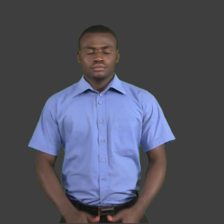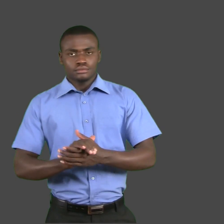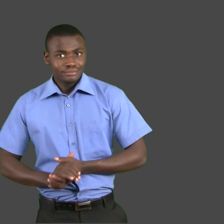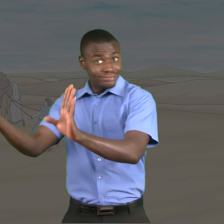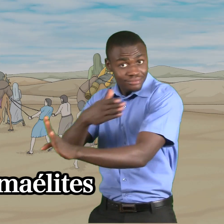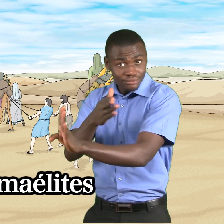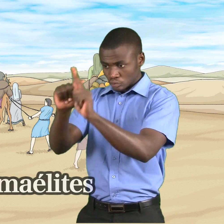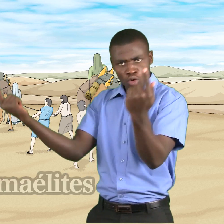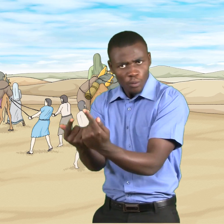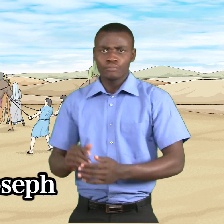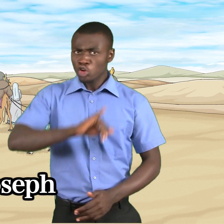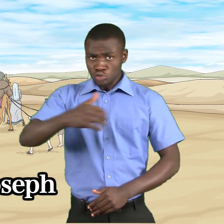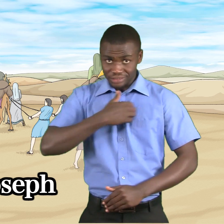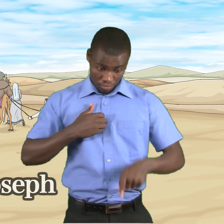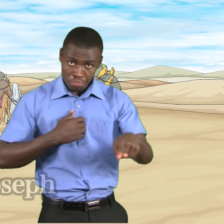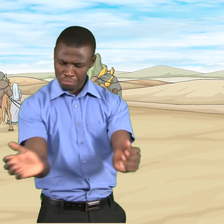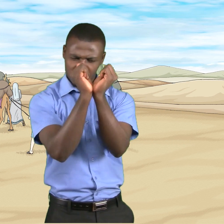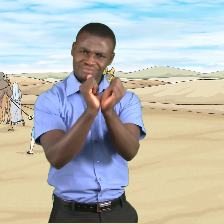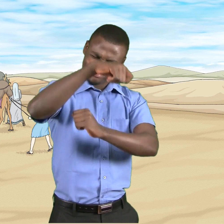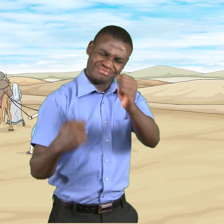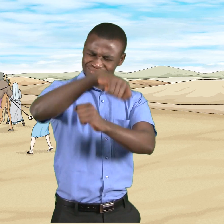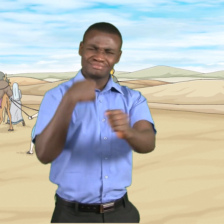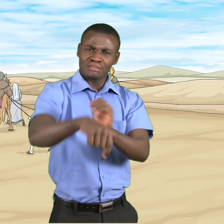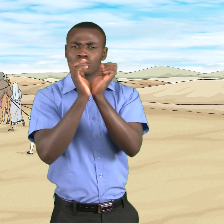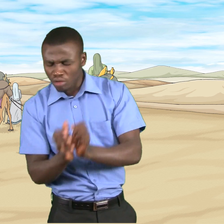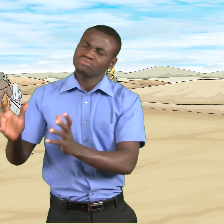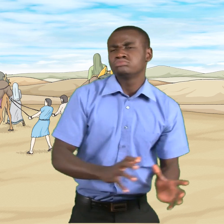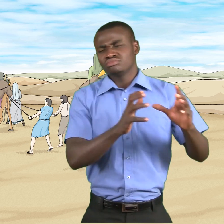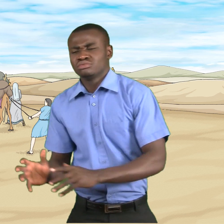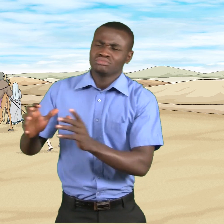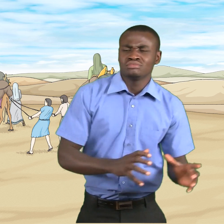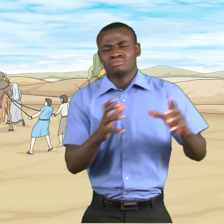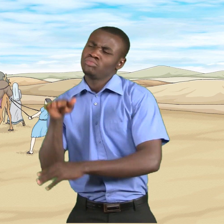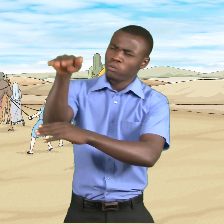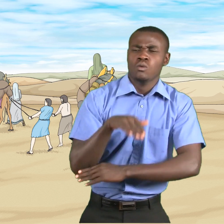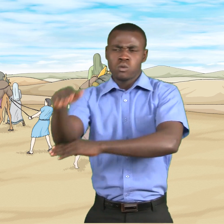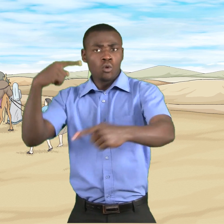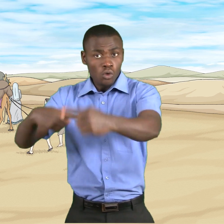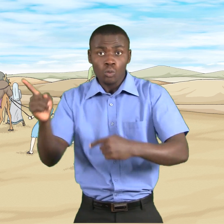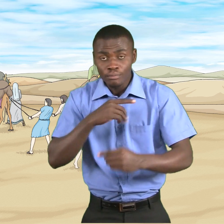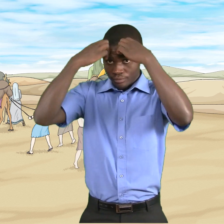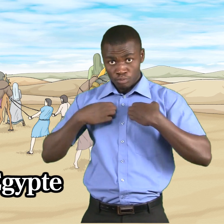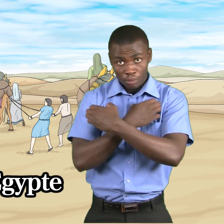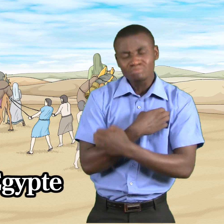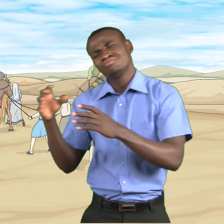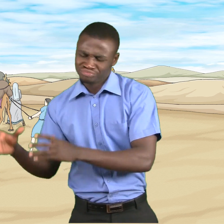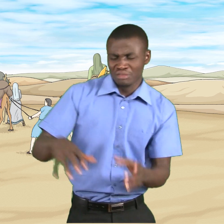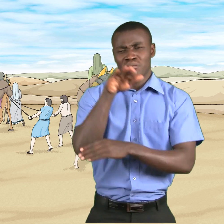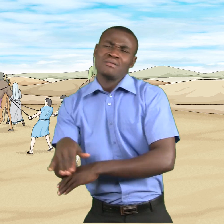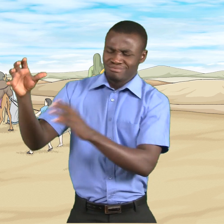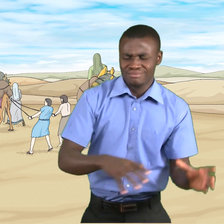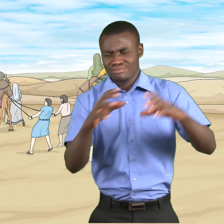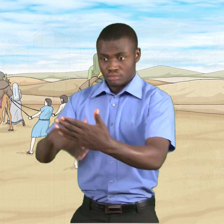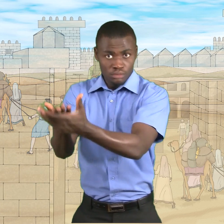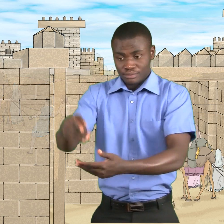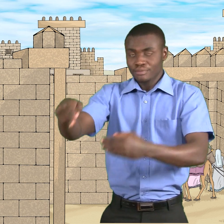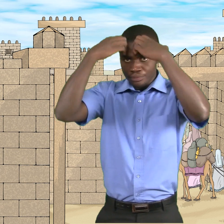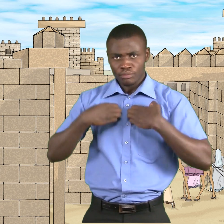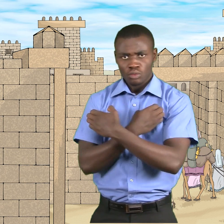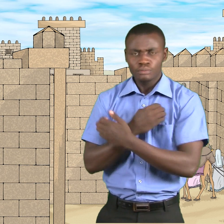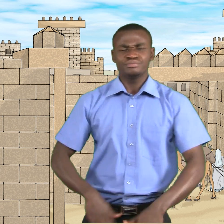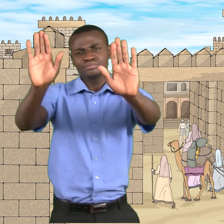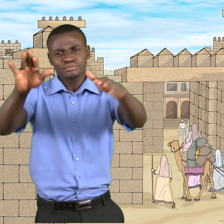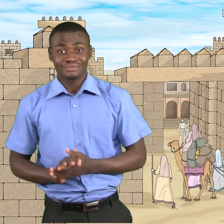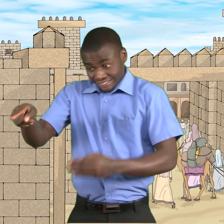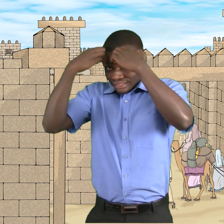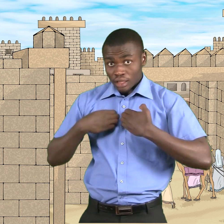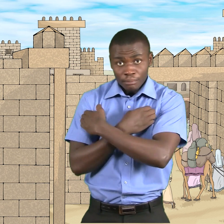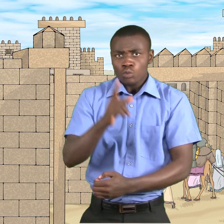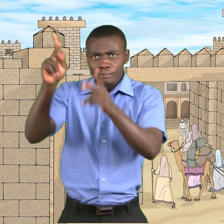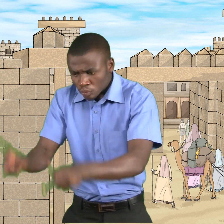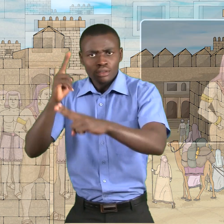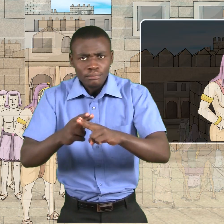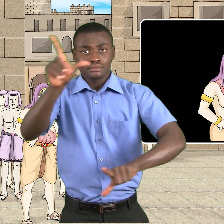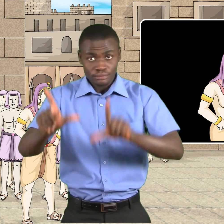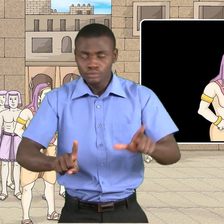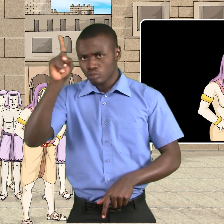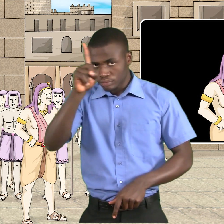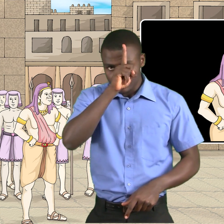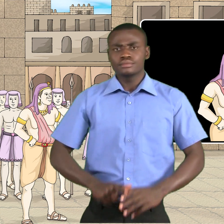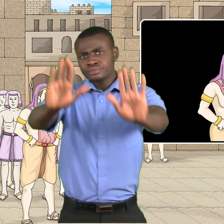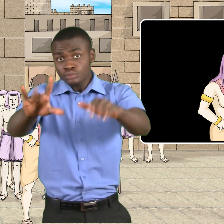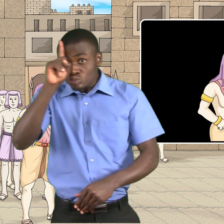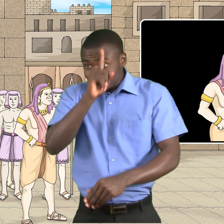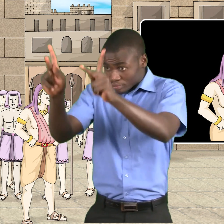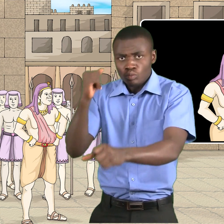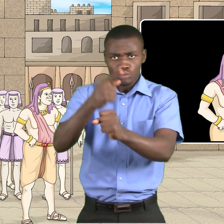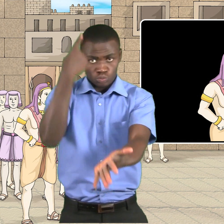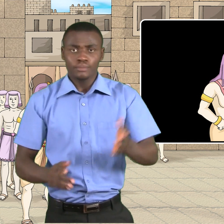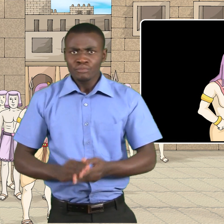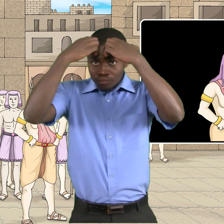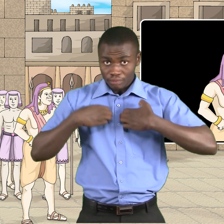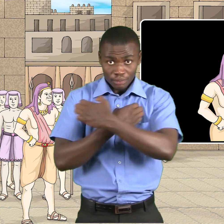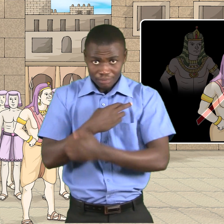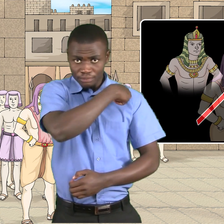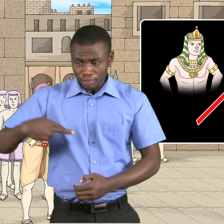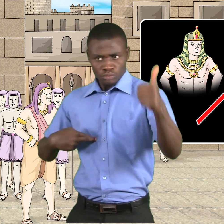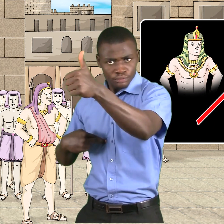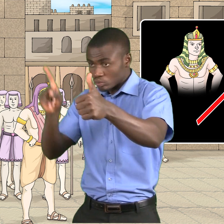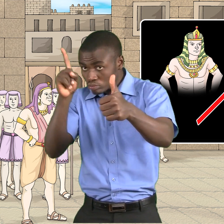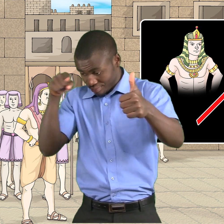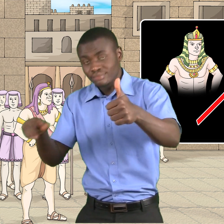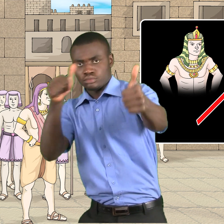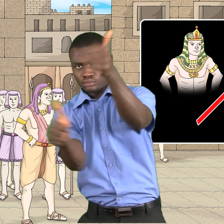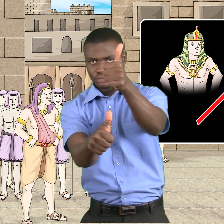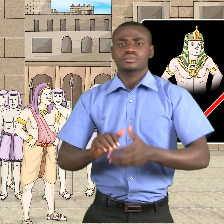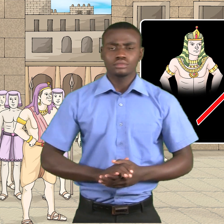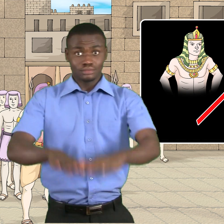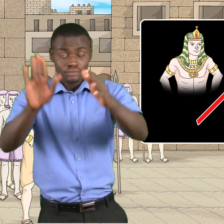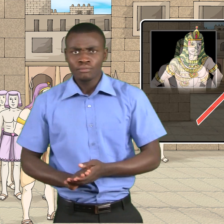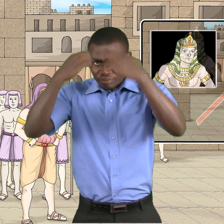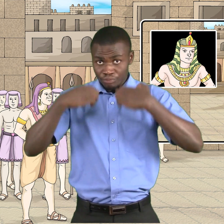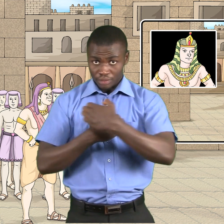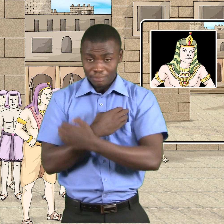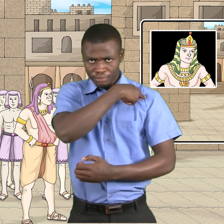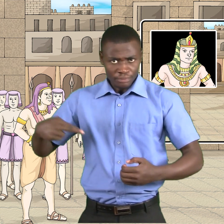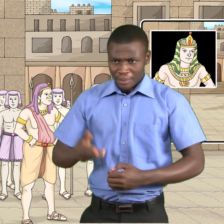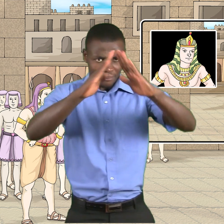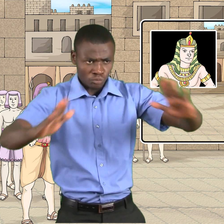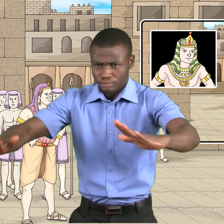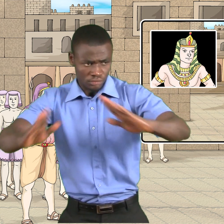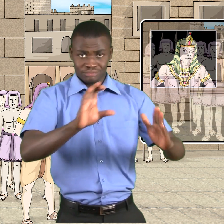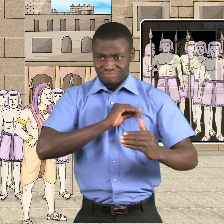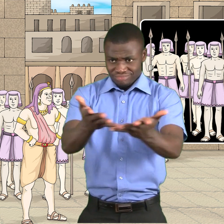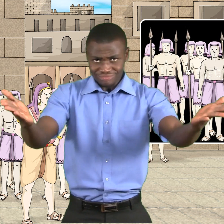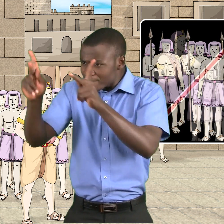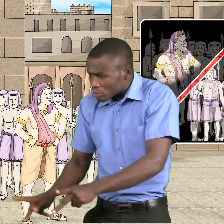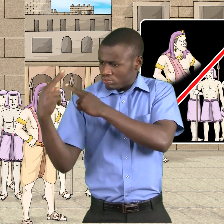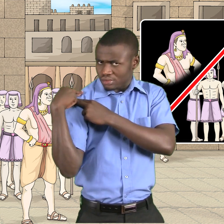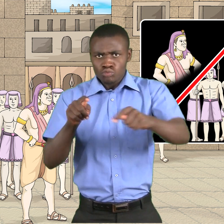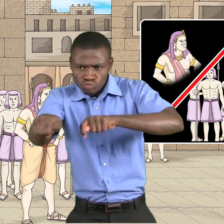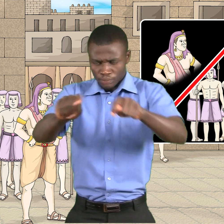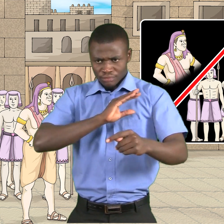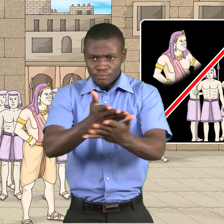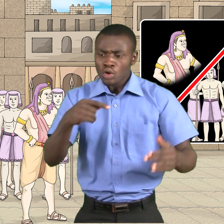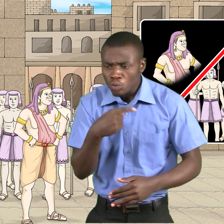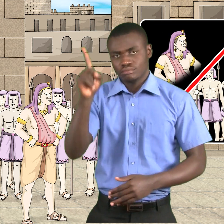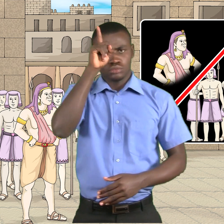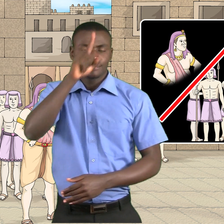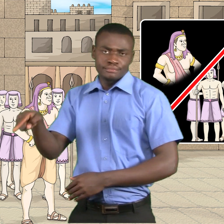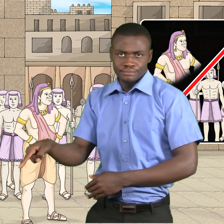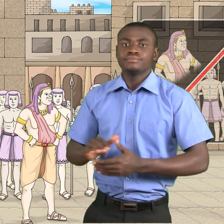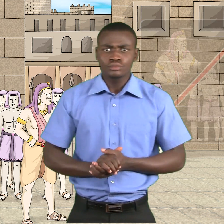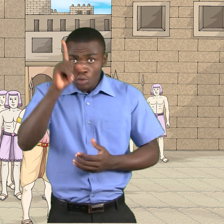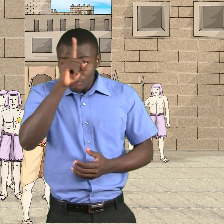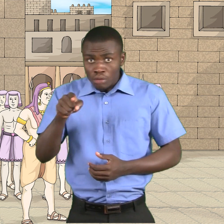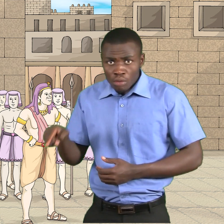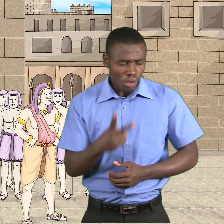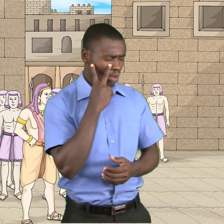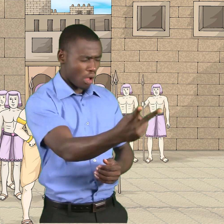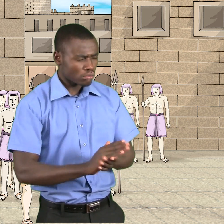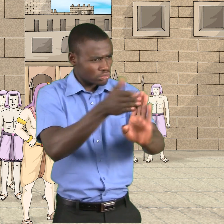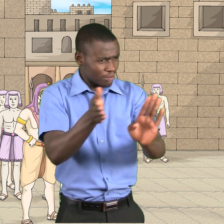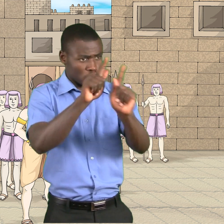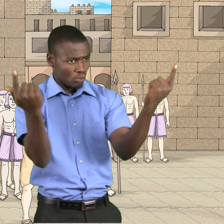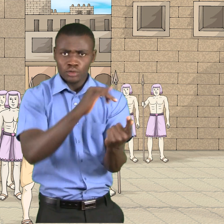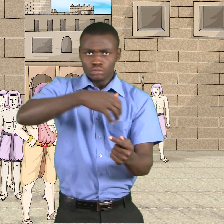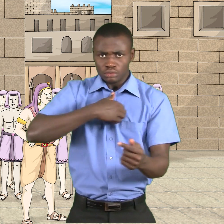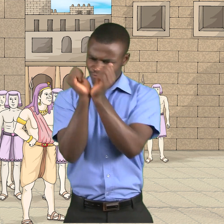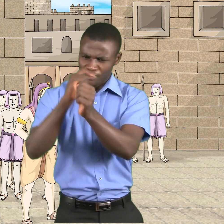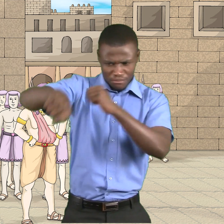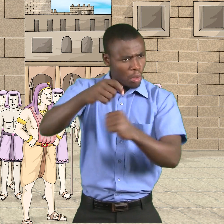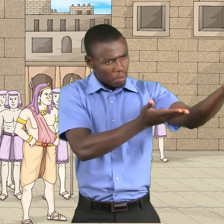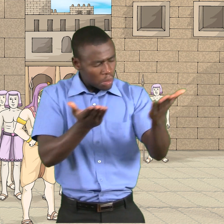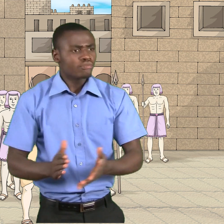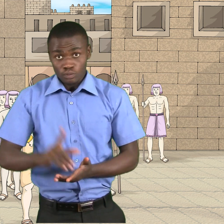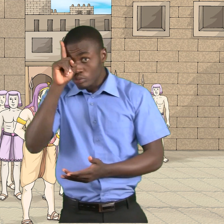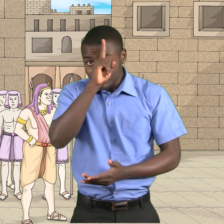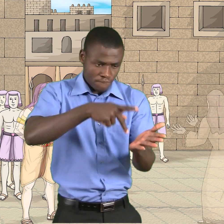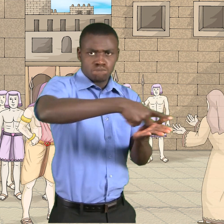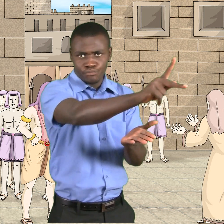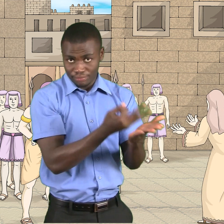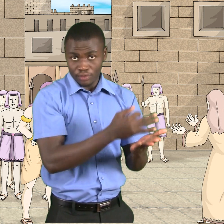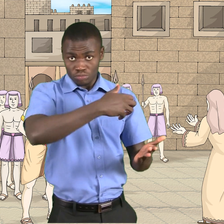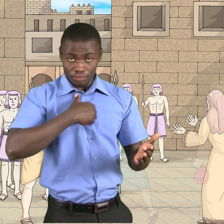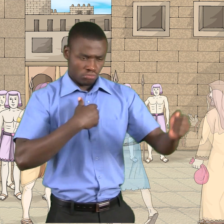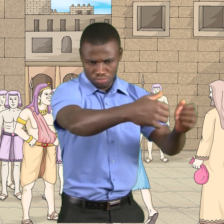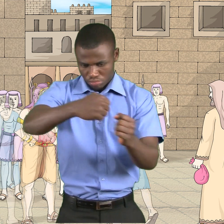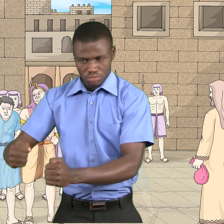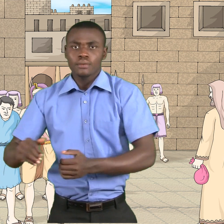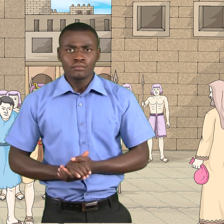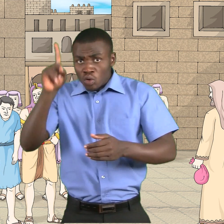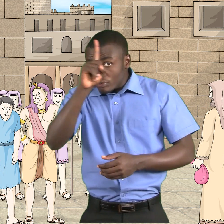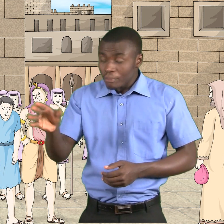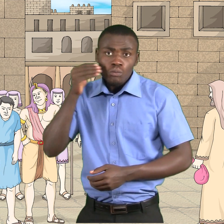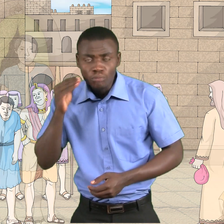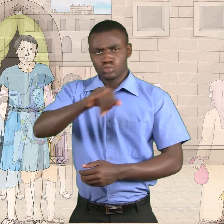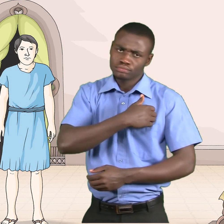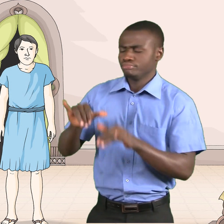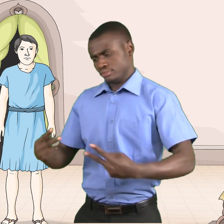Meanwhile, Joseph had been taken down to Egypt, where an Egyptian named Potiphar, an officer of Pharaoh and captain of the guard, bought him from the Ishmaelites who had taken him there.